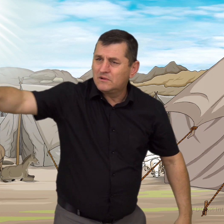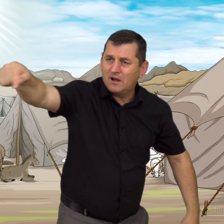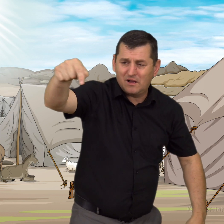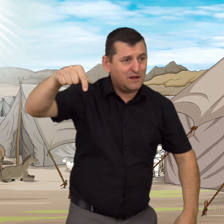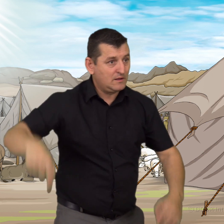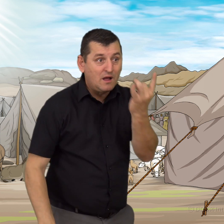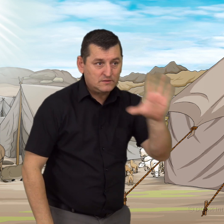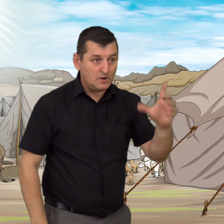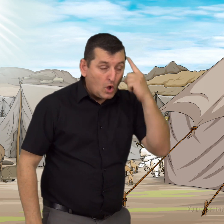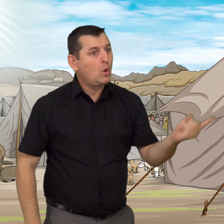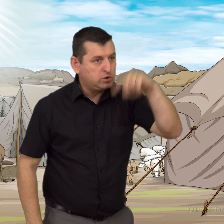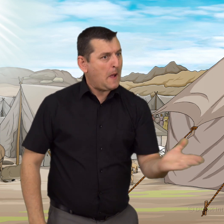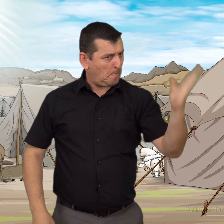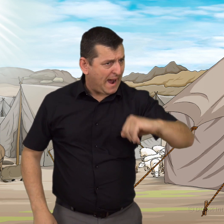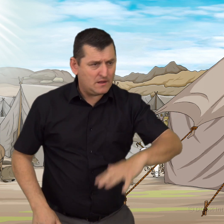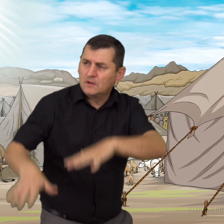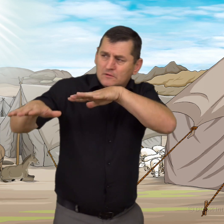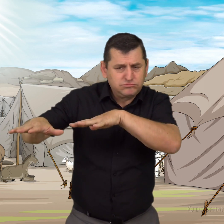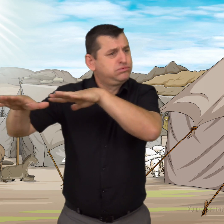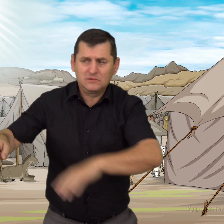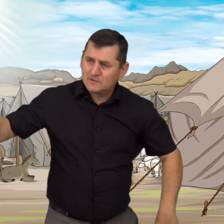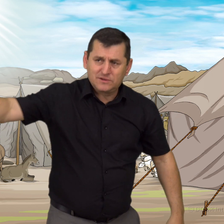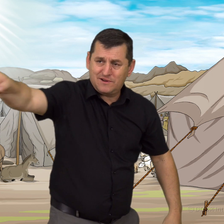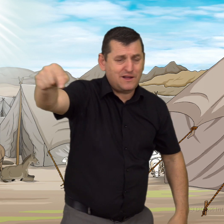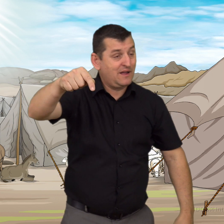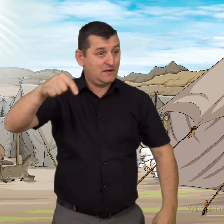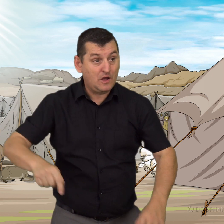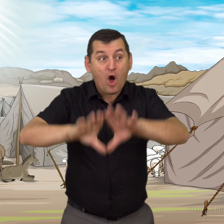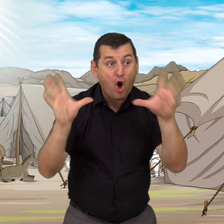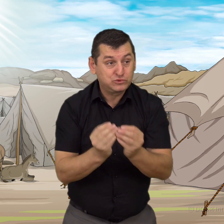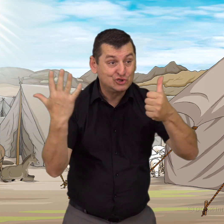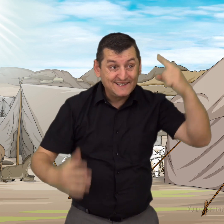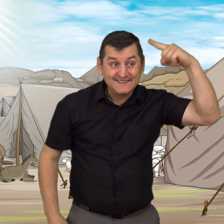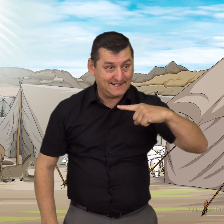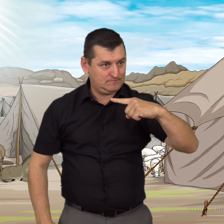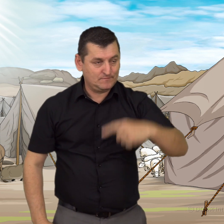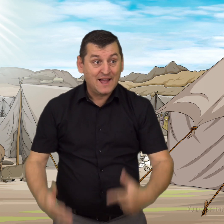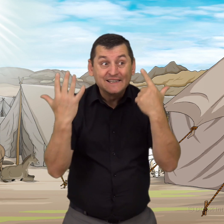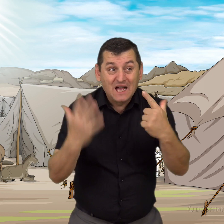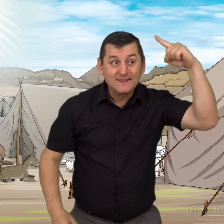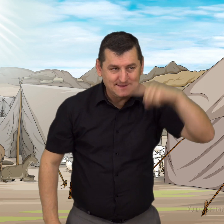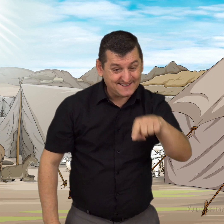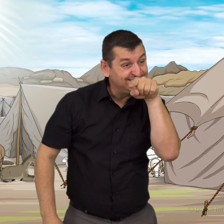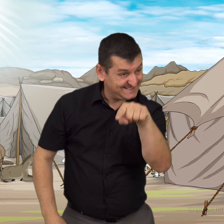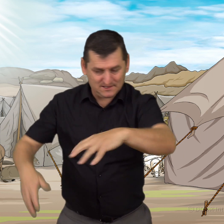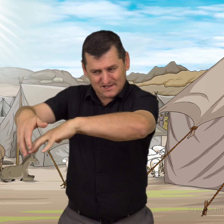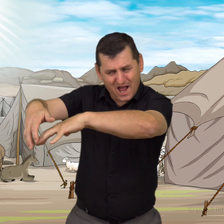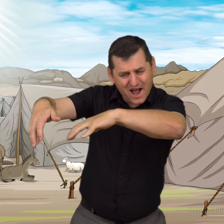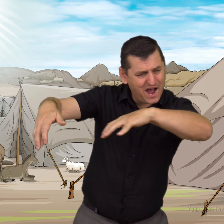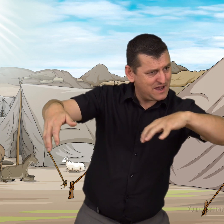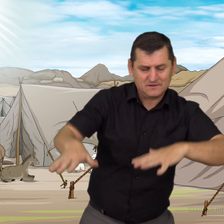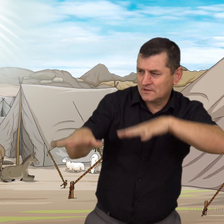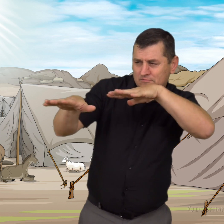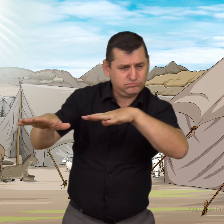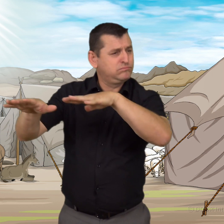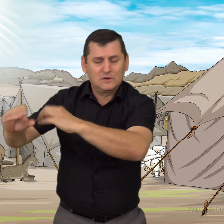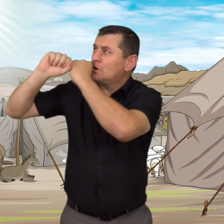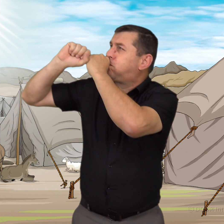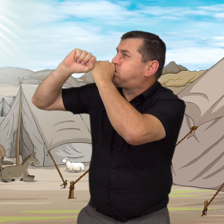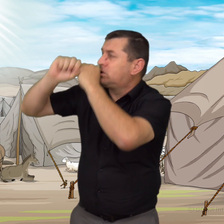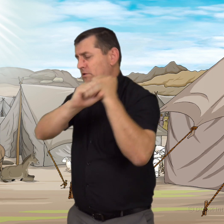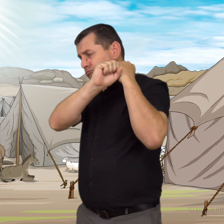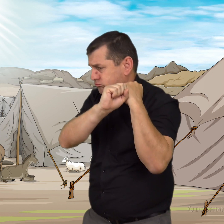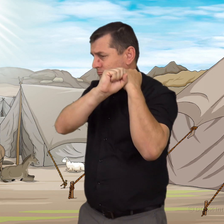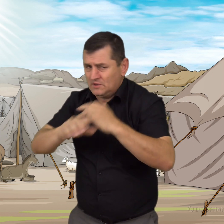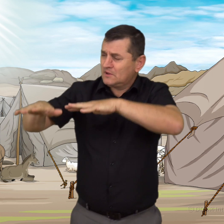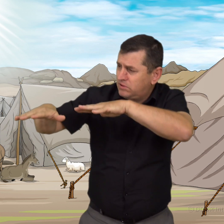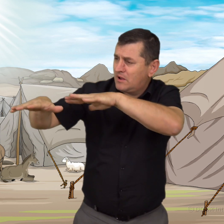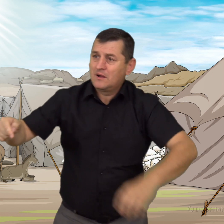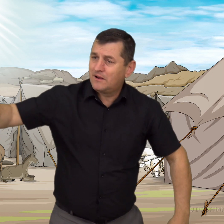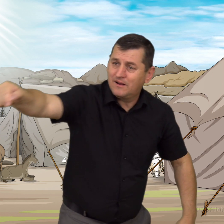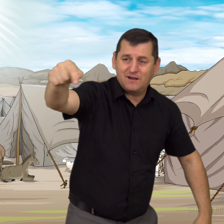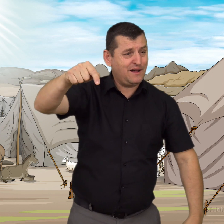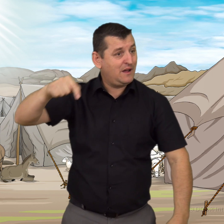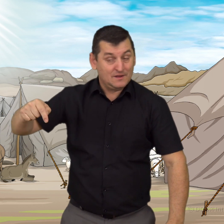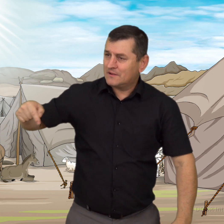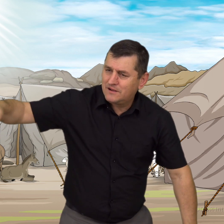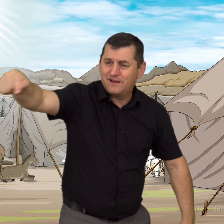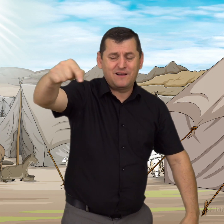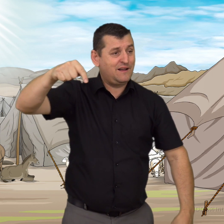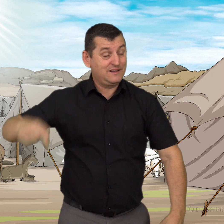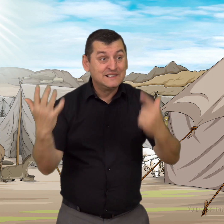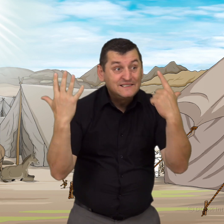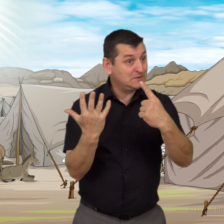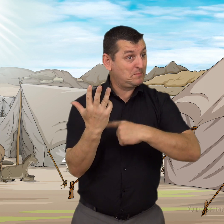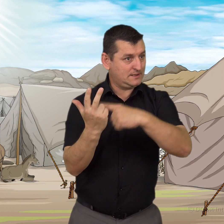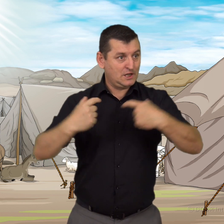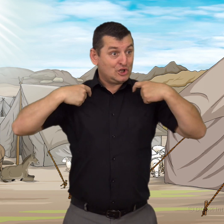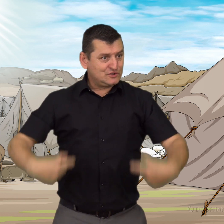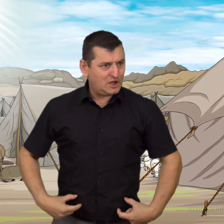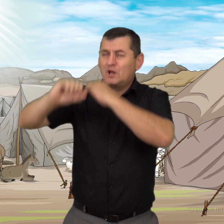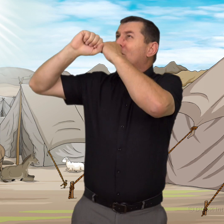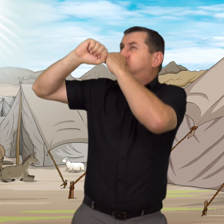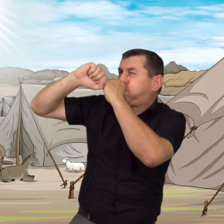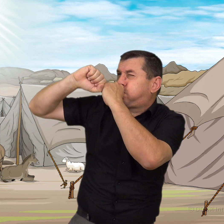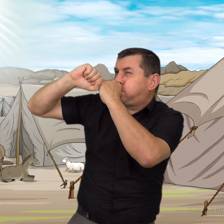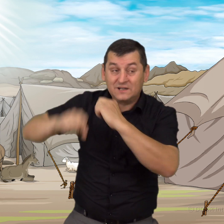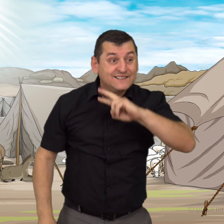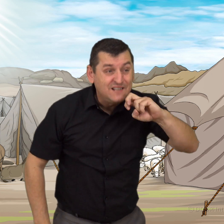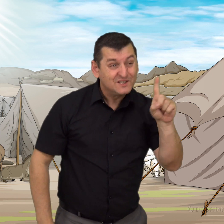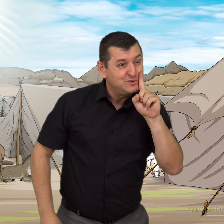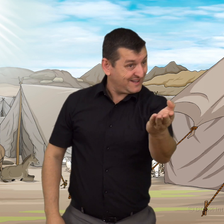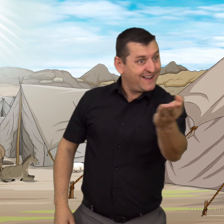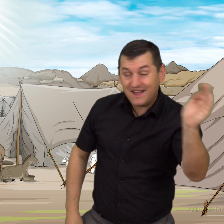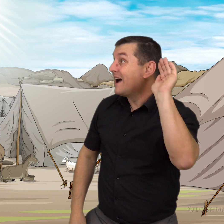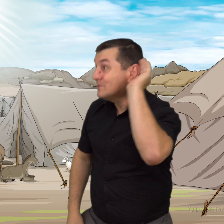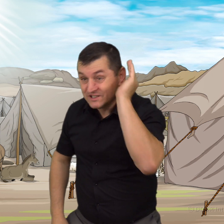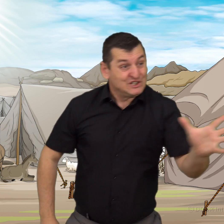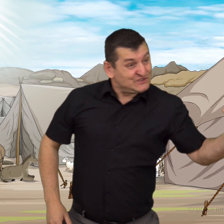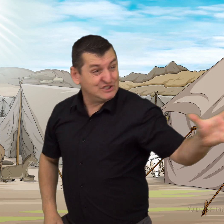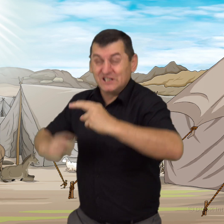And when there is a long blast of the ram’s horn and you hear its sound, have all the people give a mighty shout.